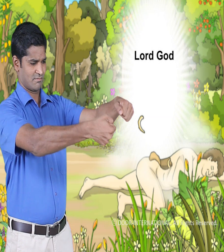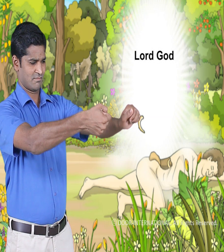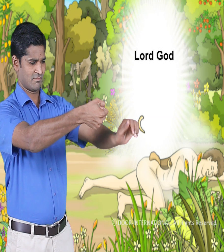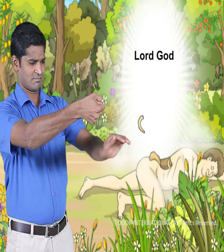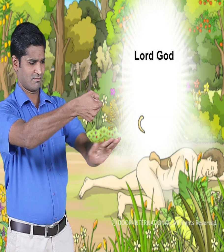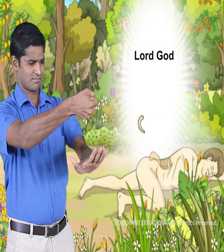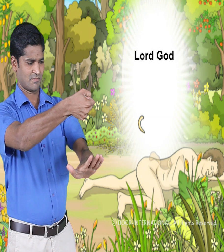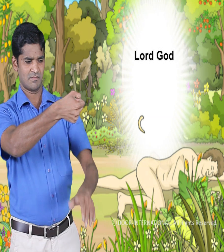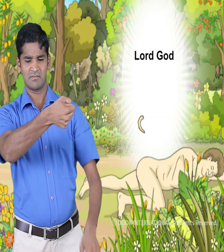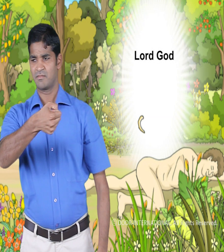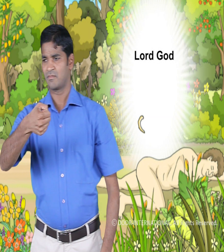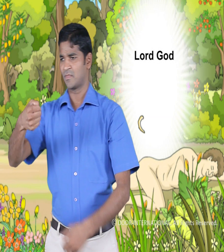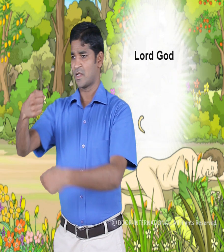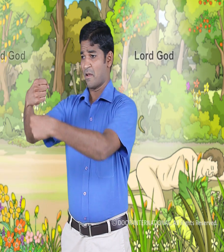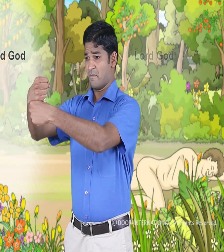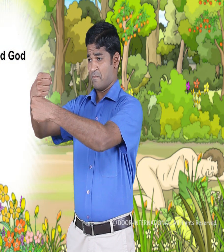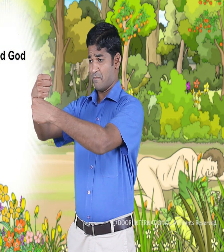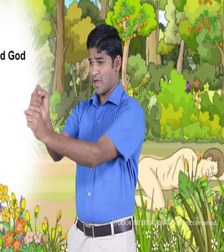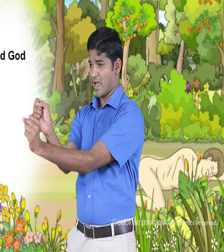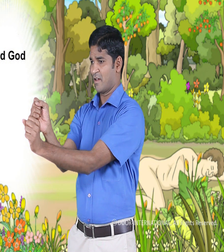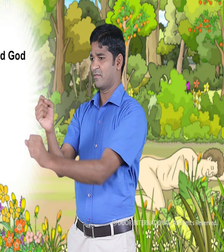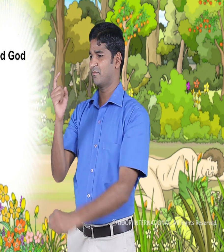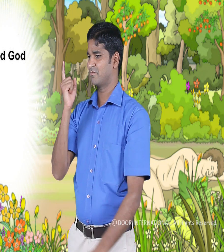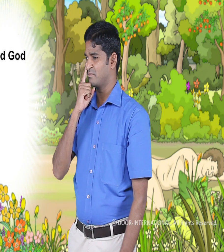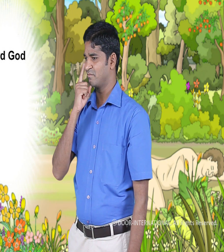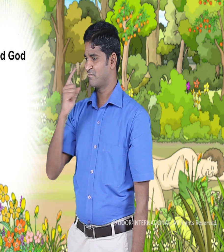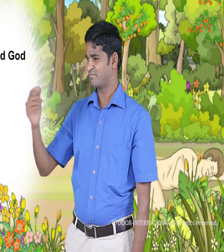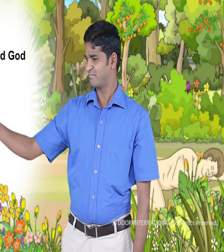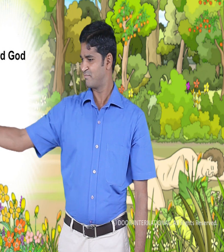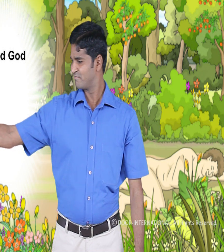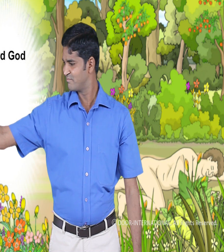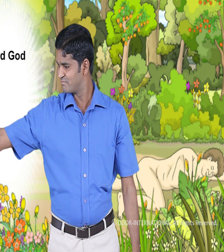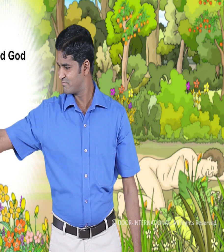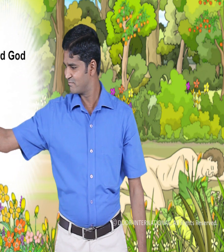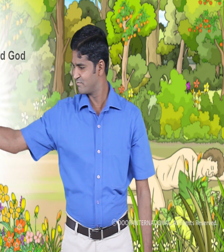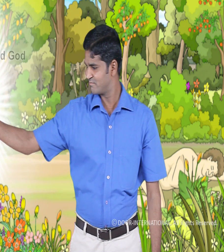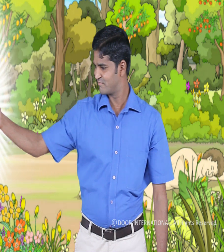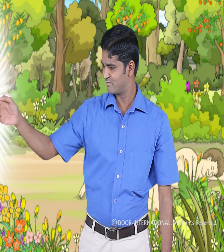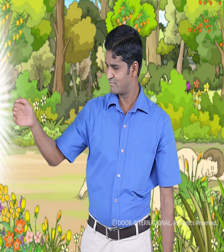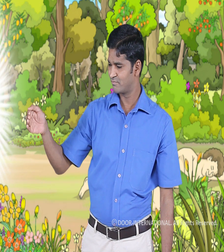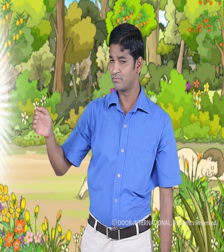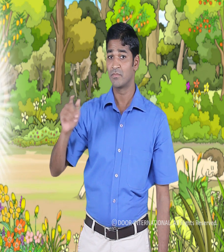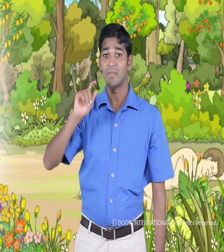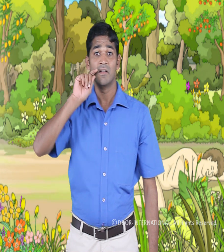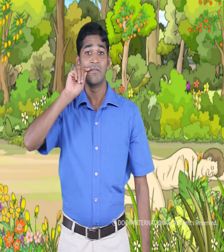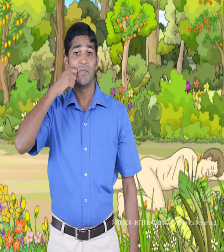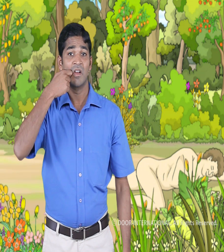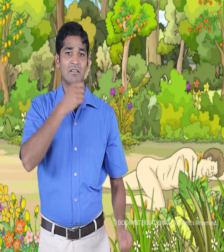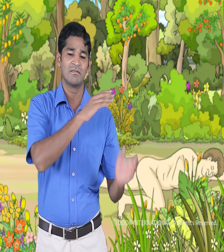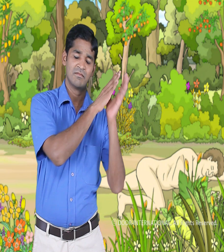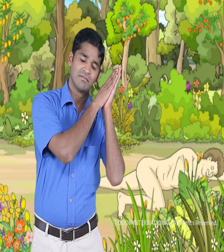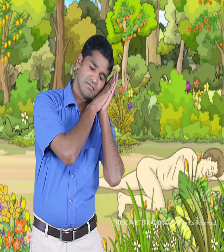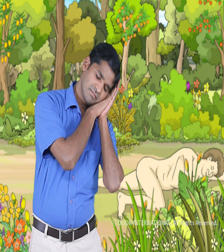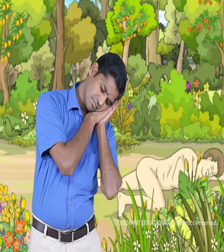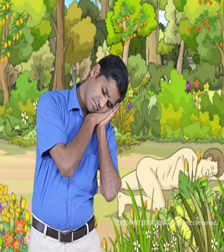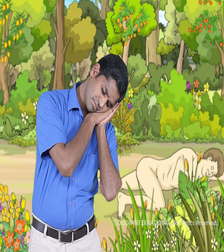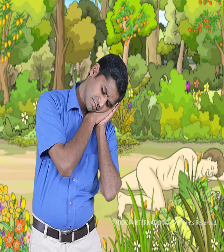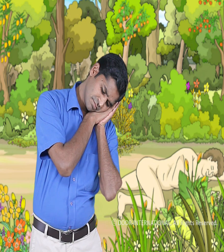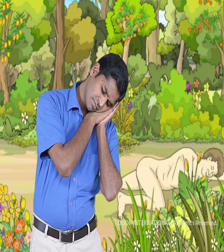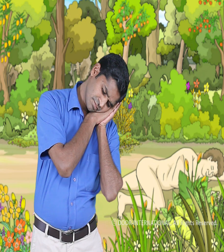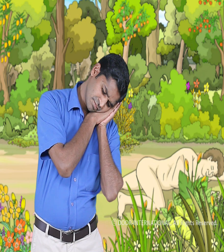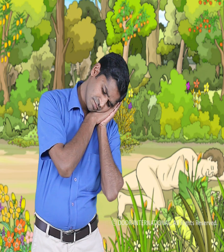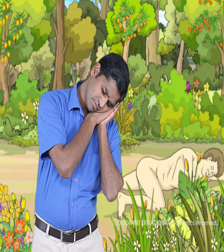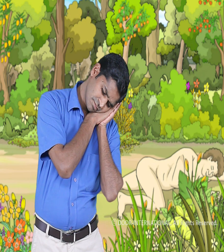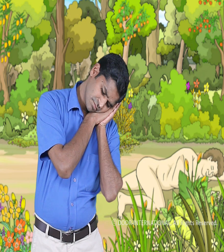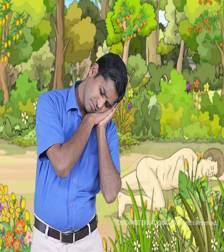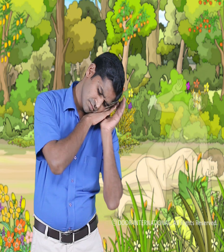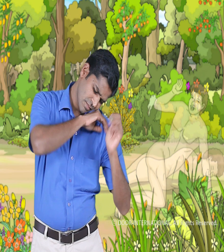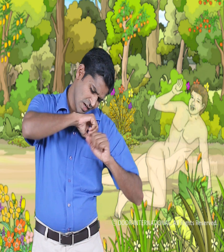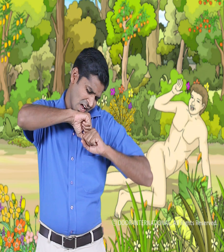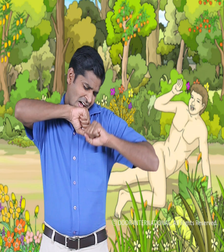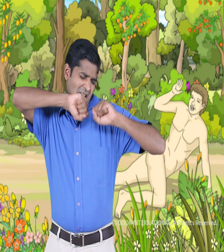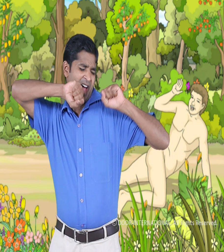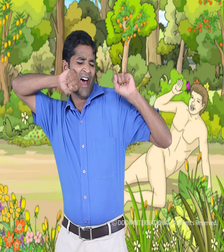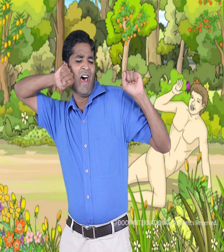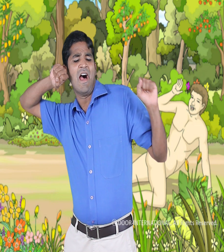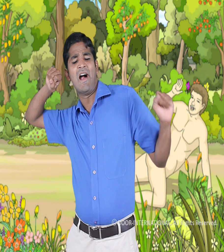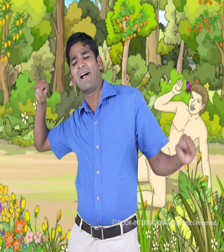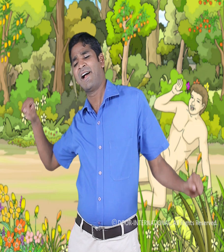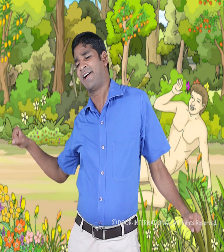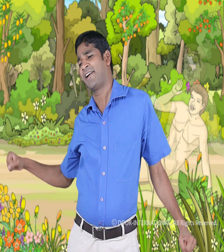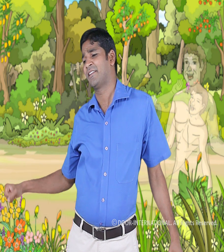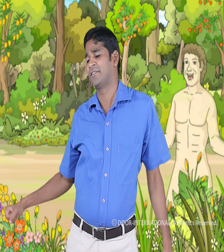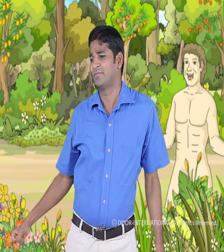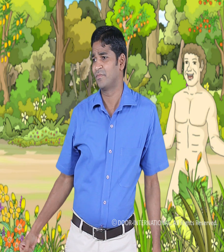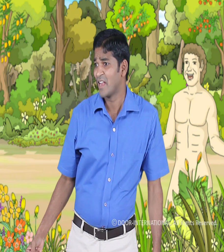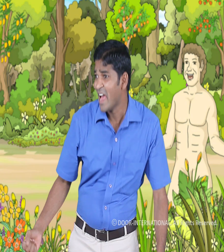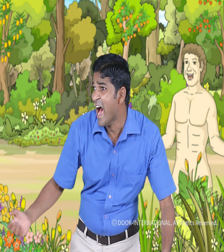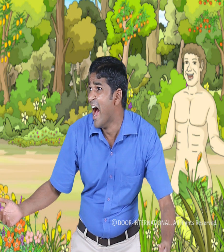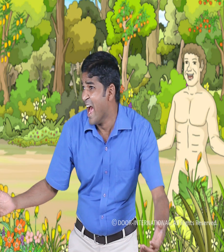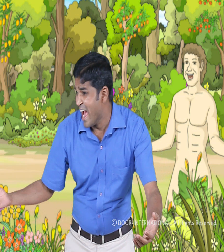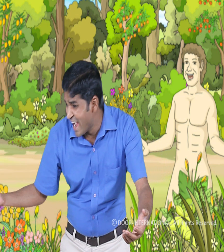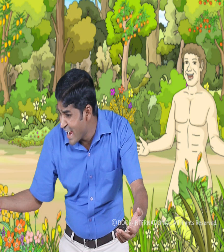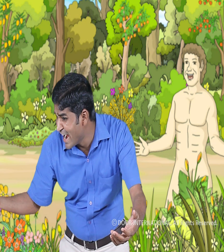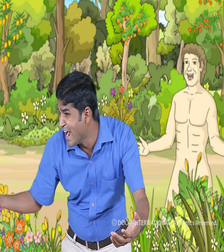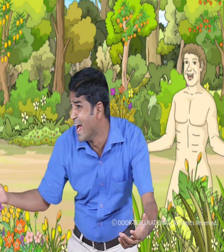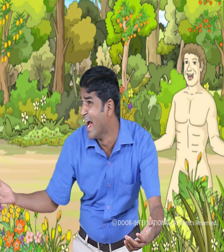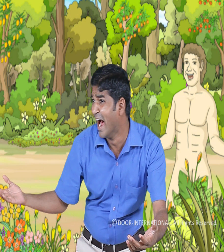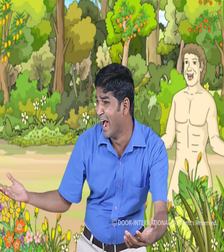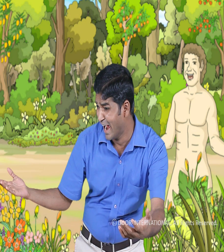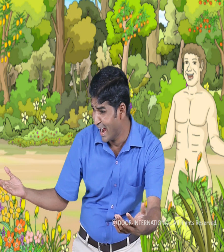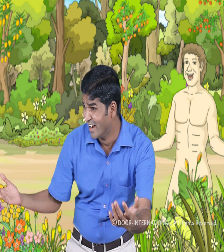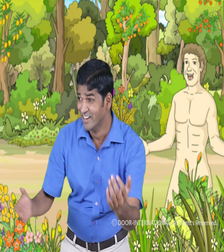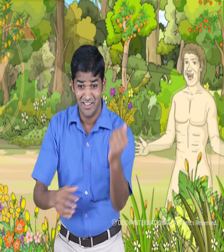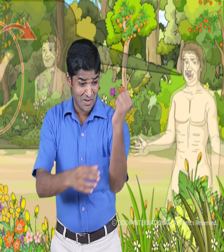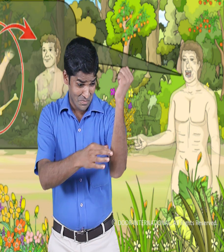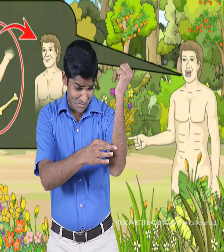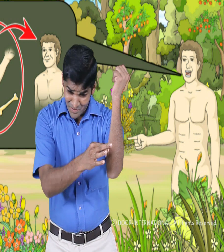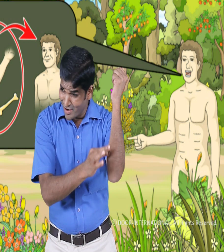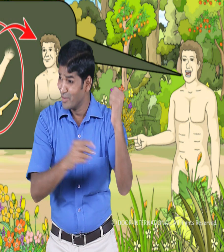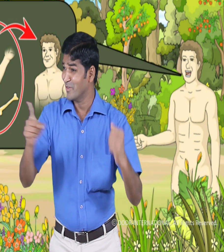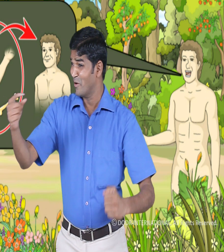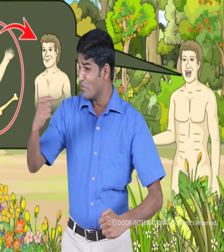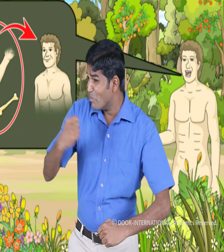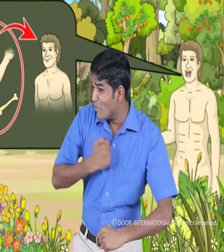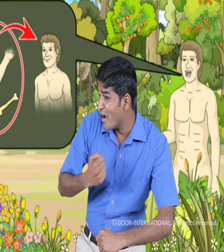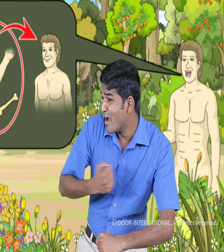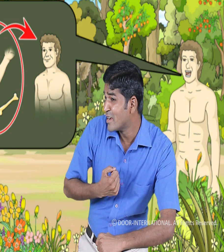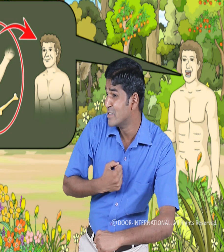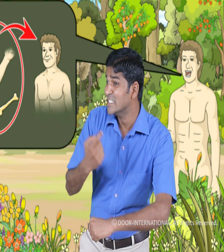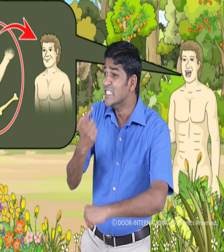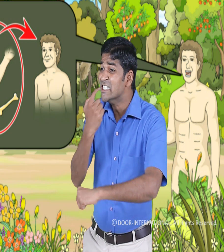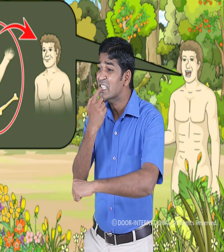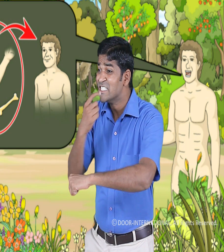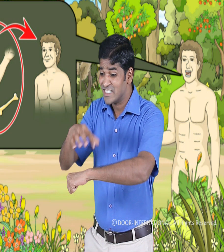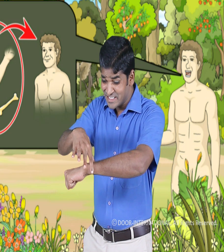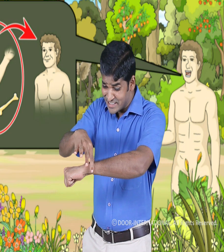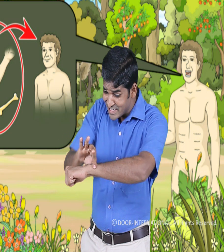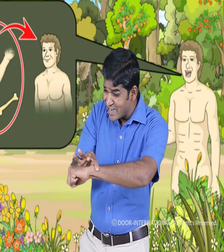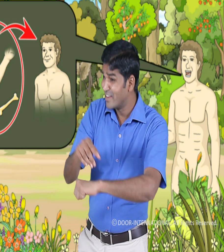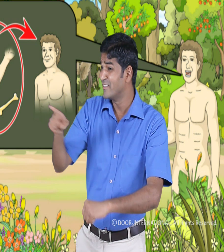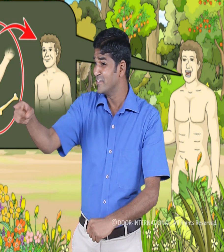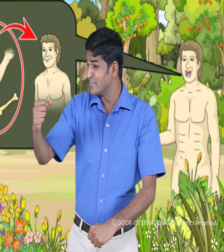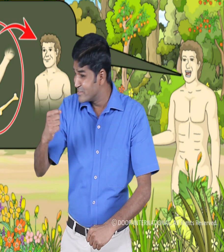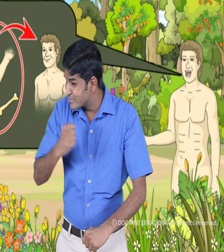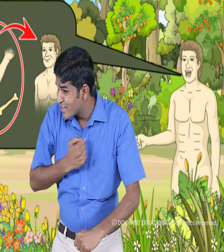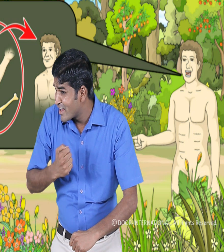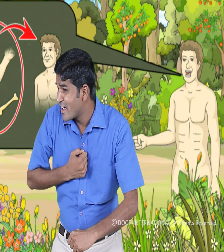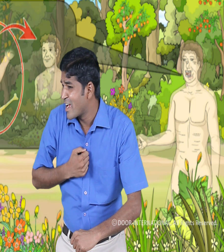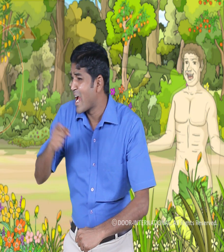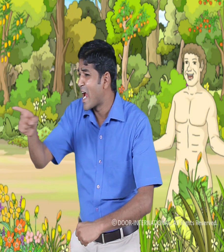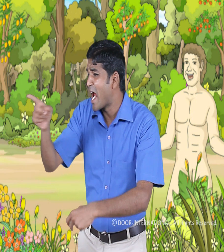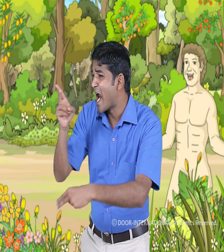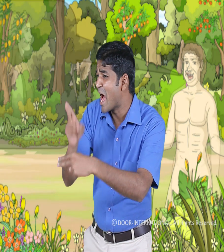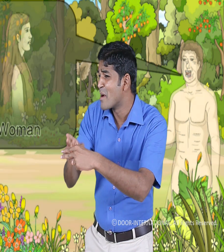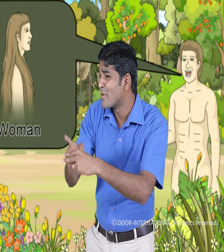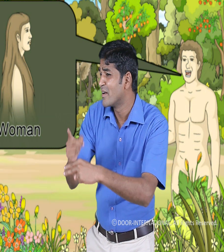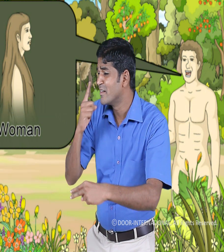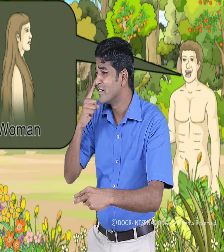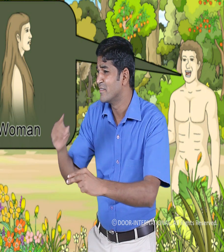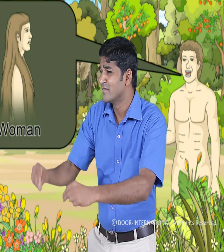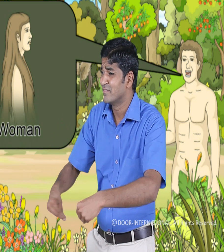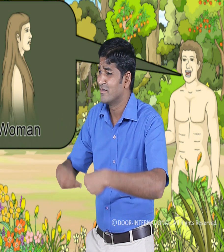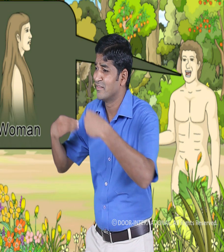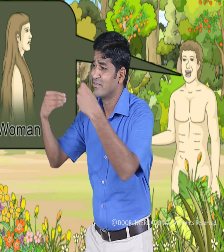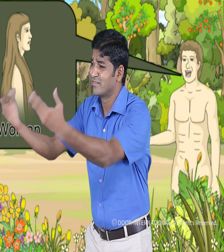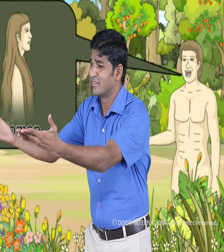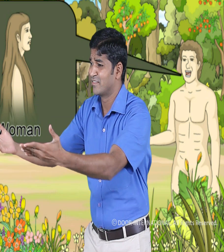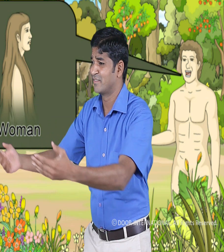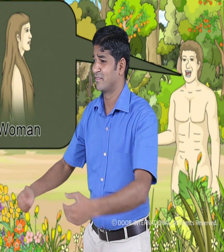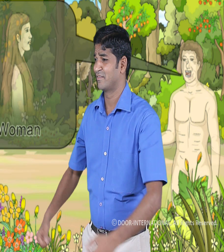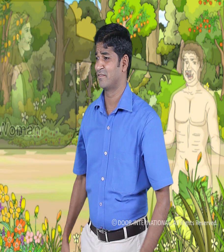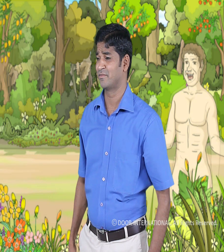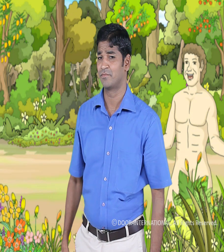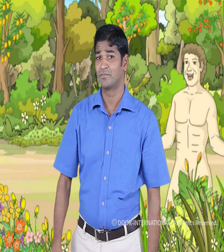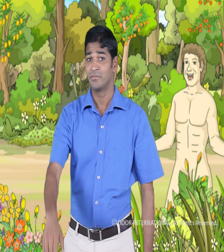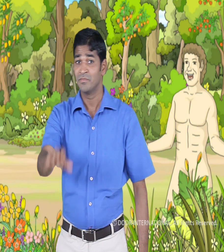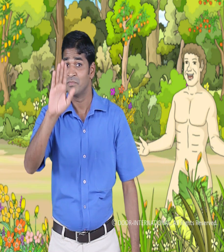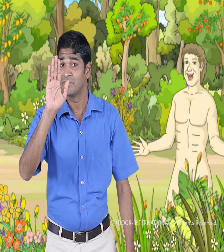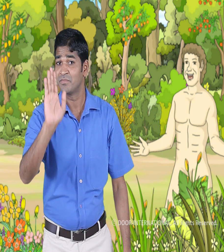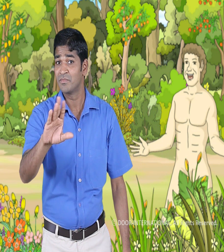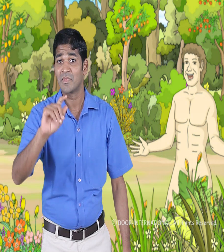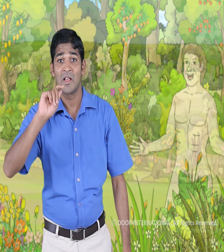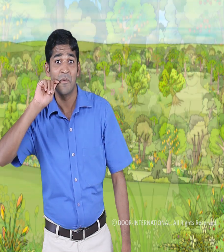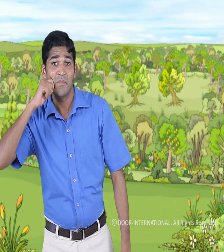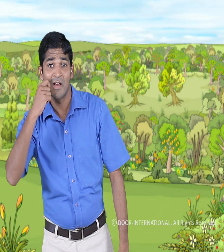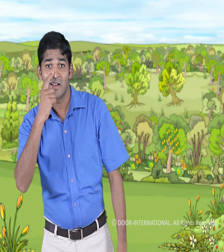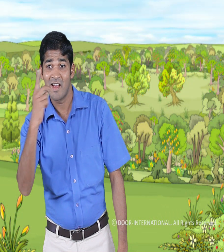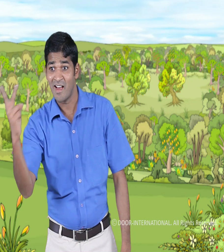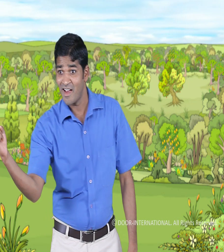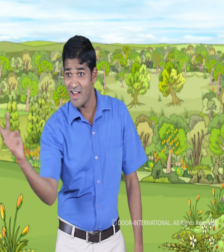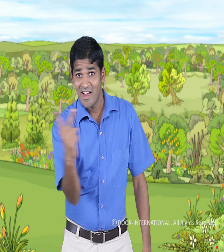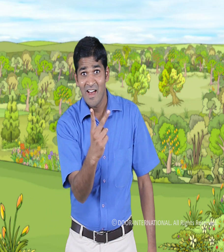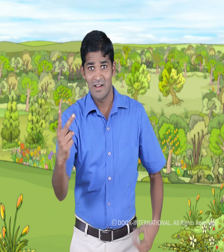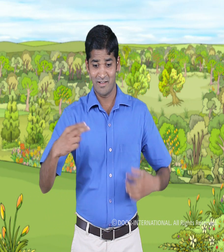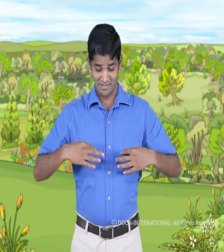And from the rib that the LORD God had taken from the man, He made a woman and brought her to him. And the man said: “This is now bone of my bones and flesh of my flesh; she shall be called ‘woman,’ for out of man she was taken.”